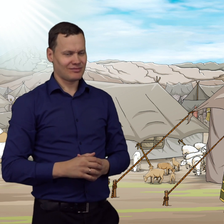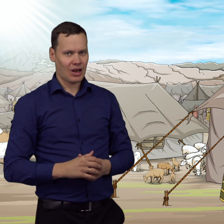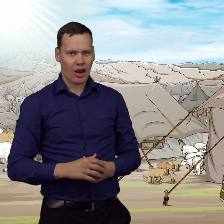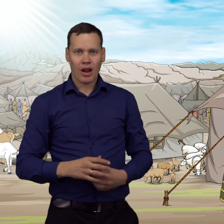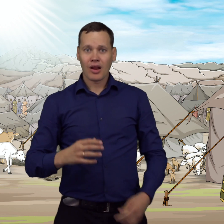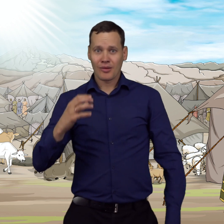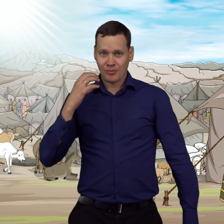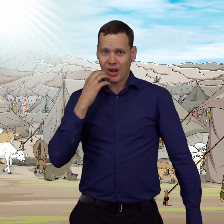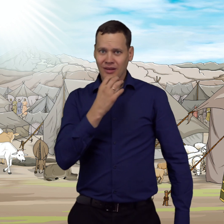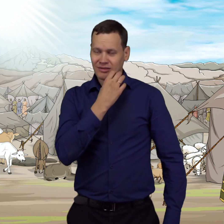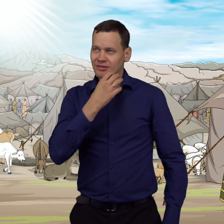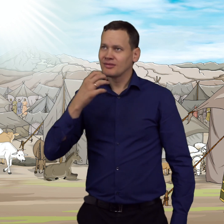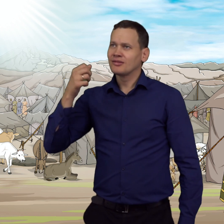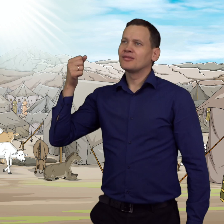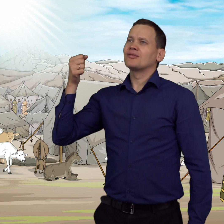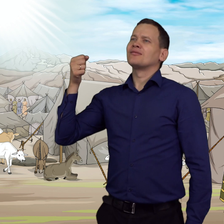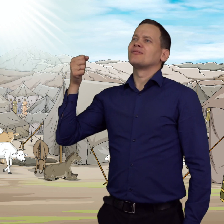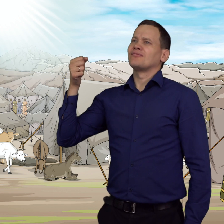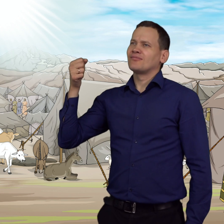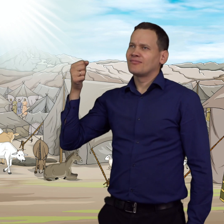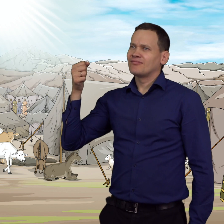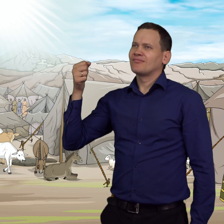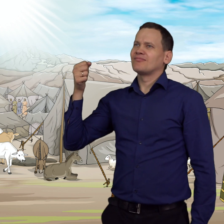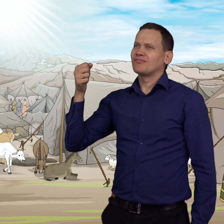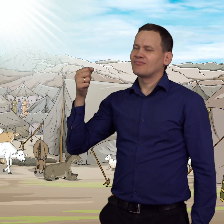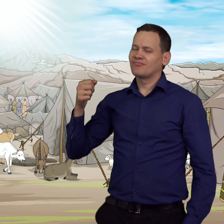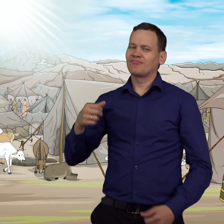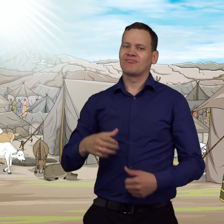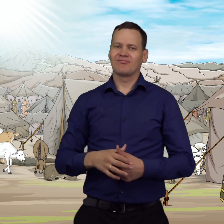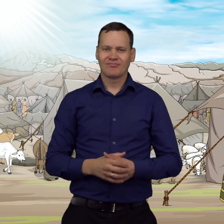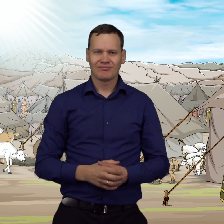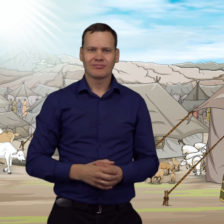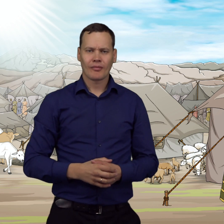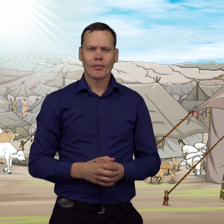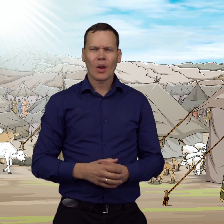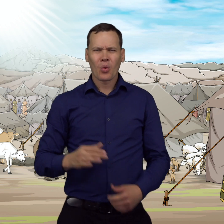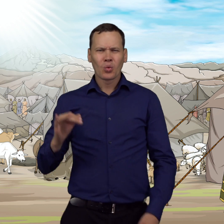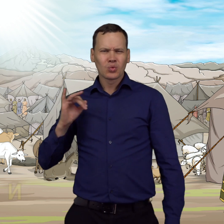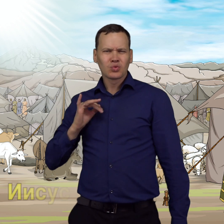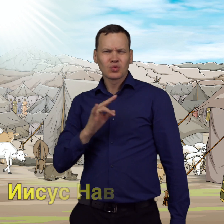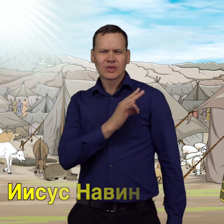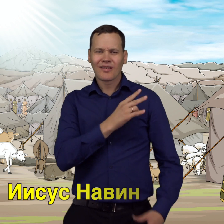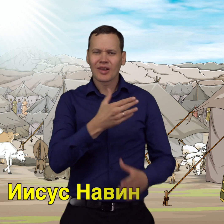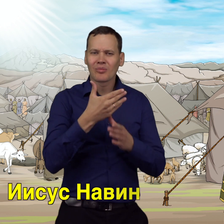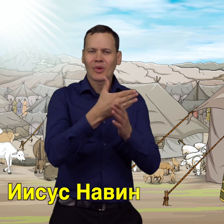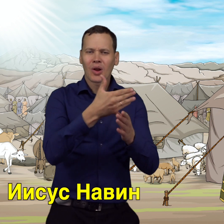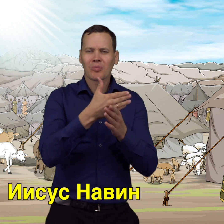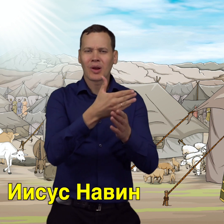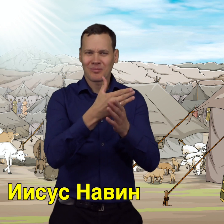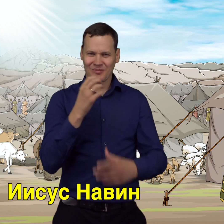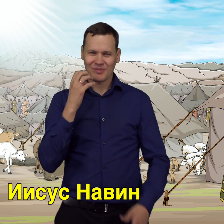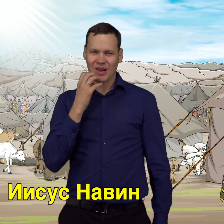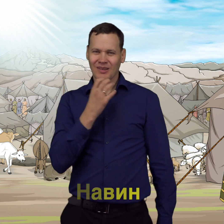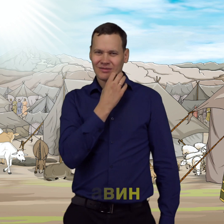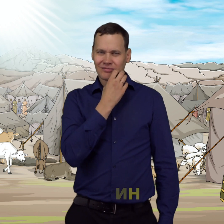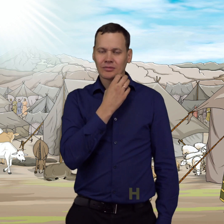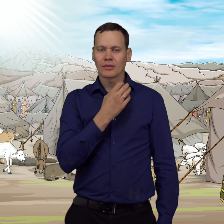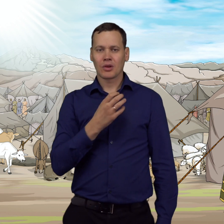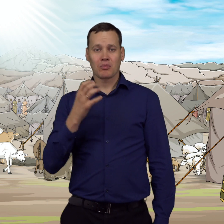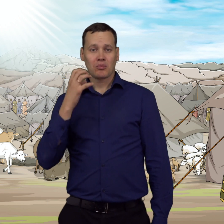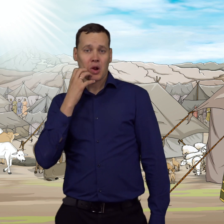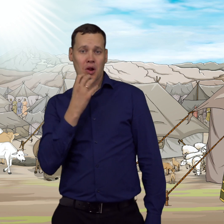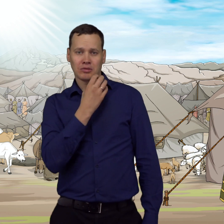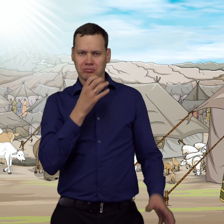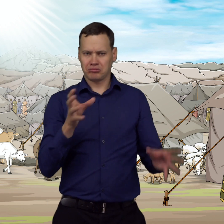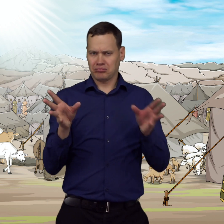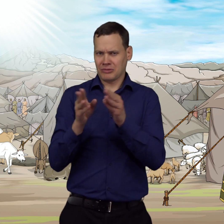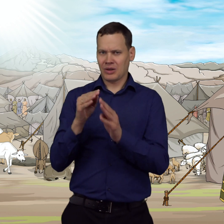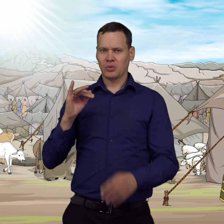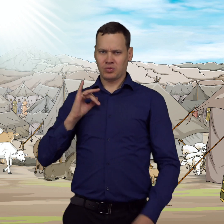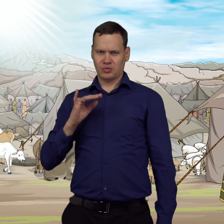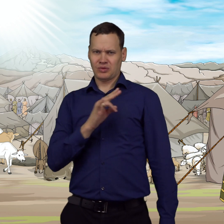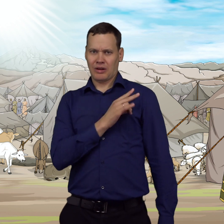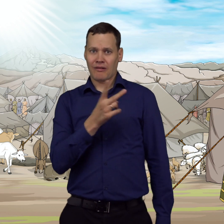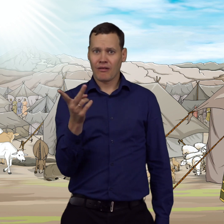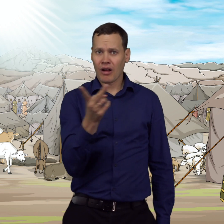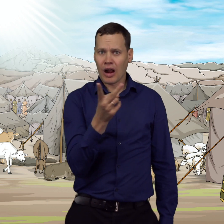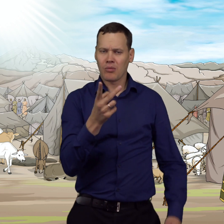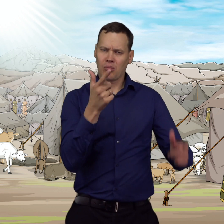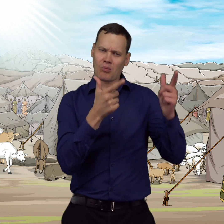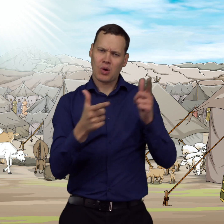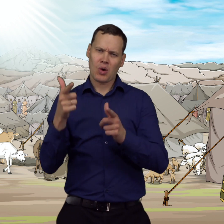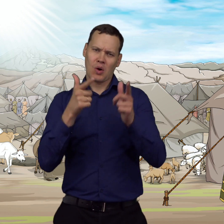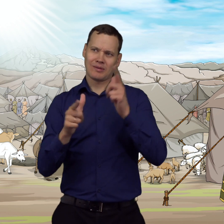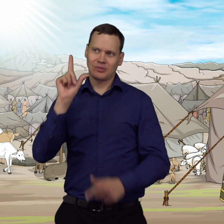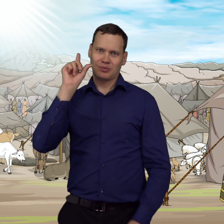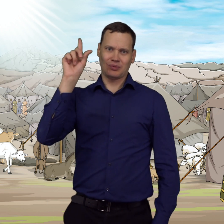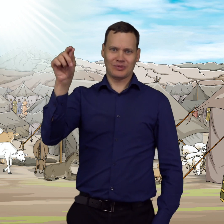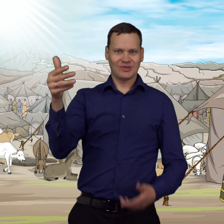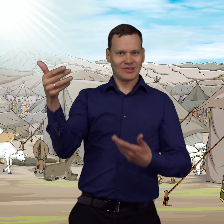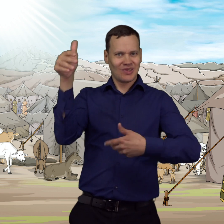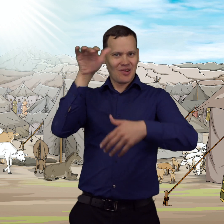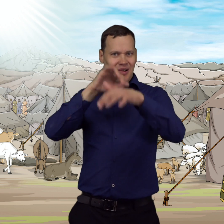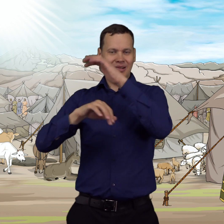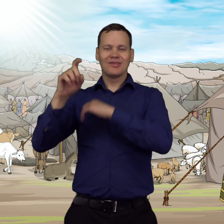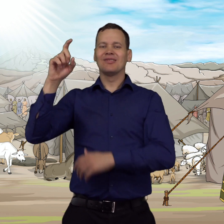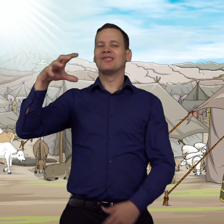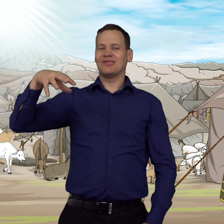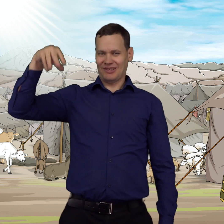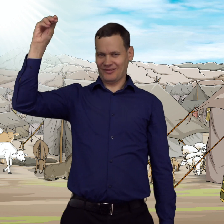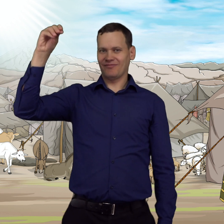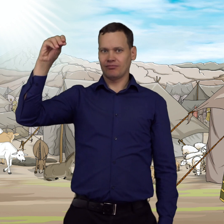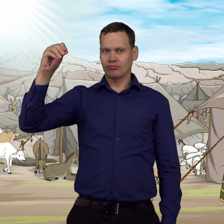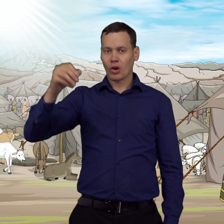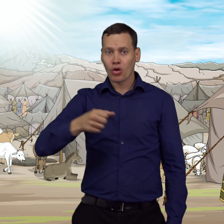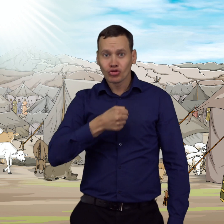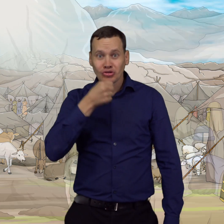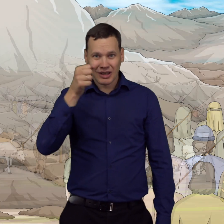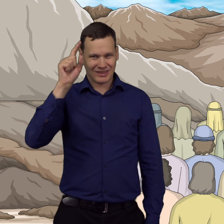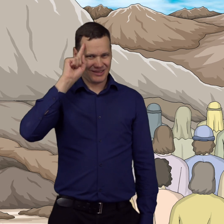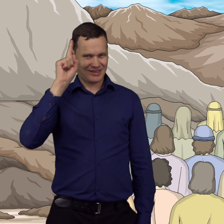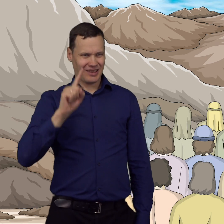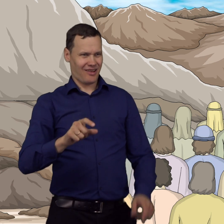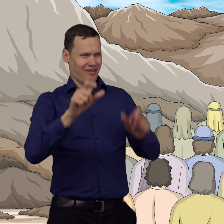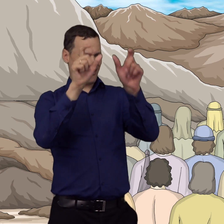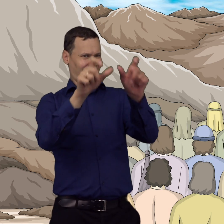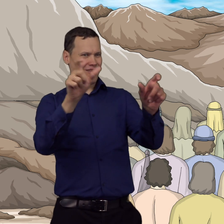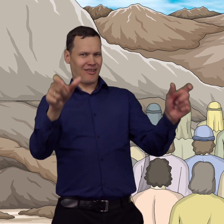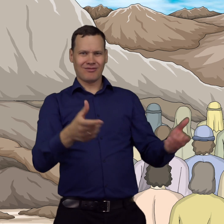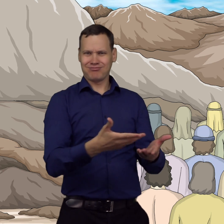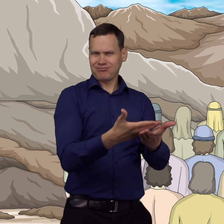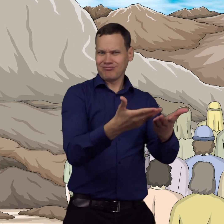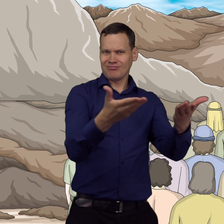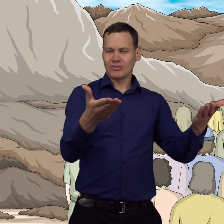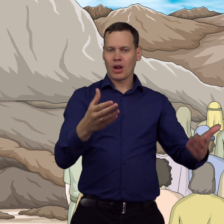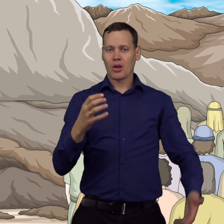So Moses set out with Joshua his attendant and went up on the mountain of God.